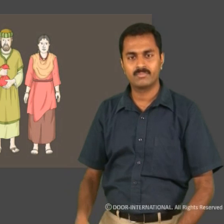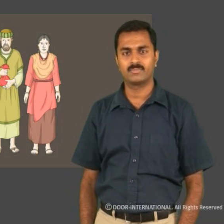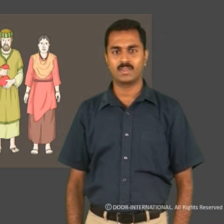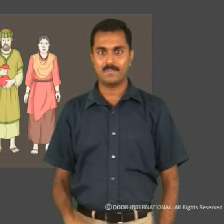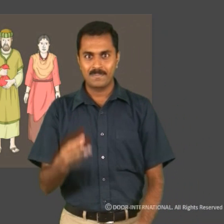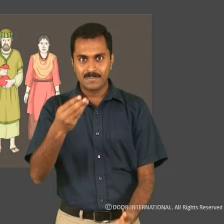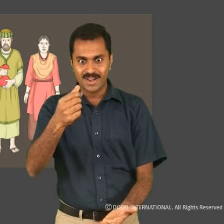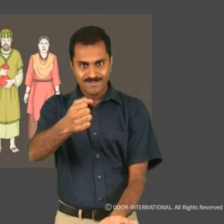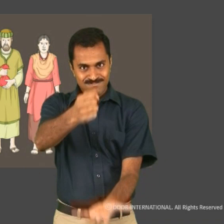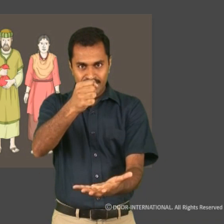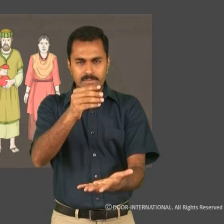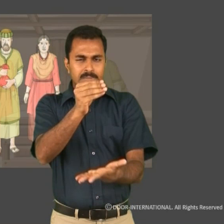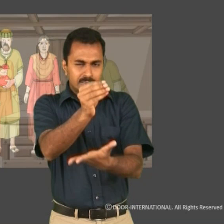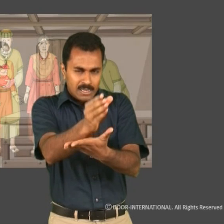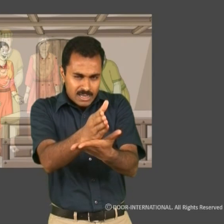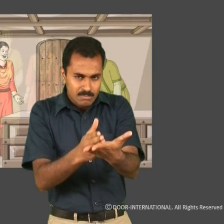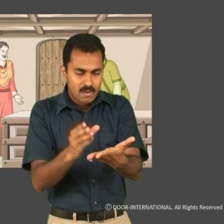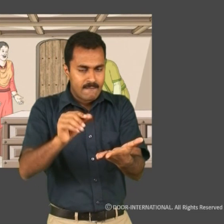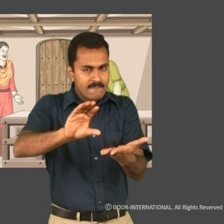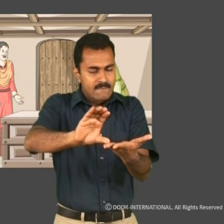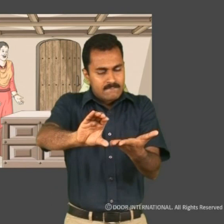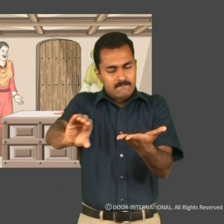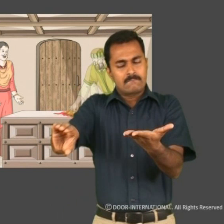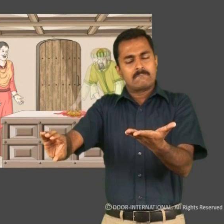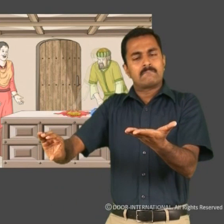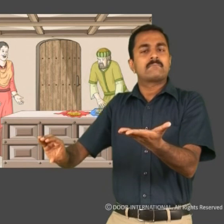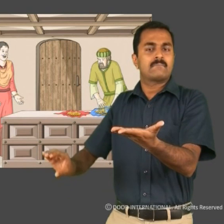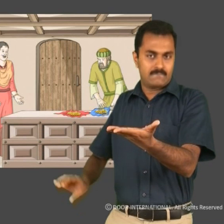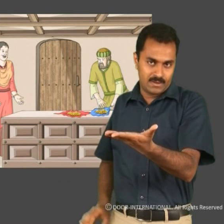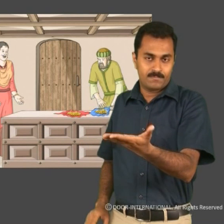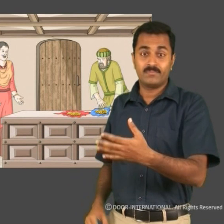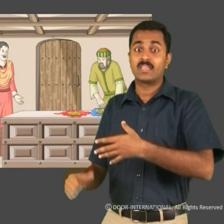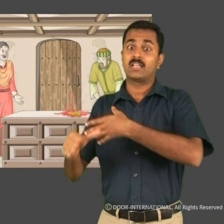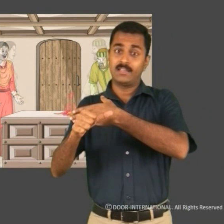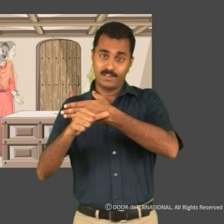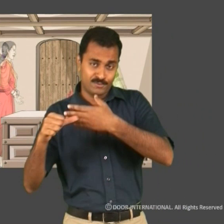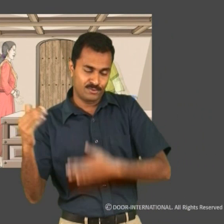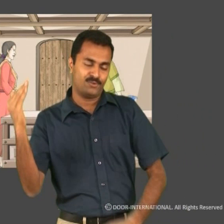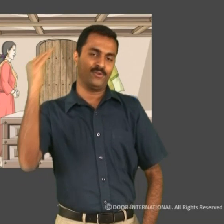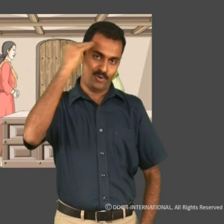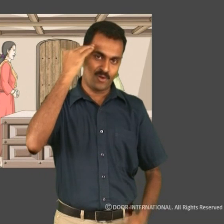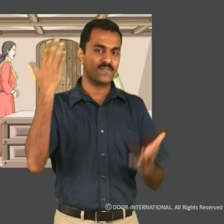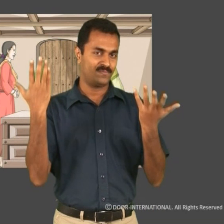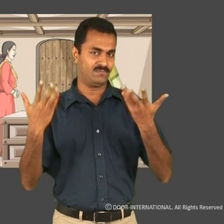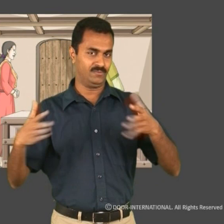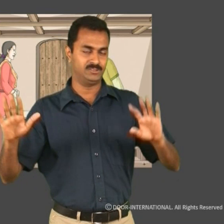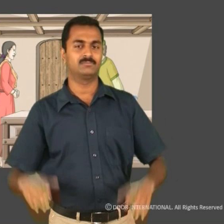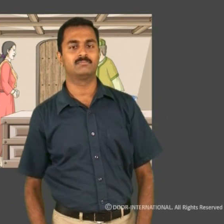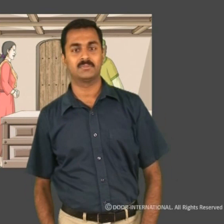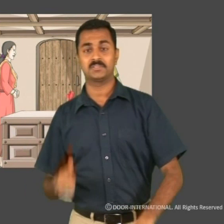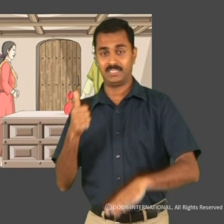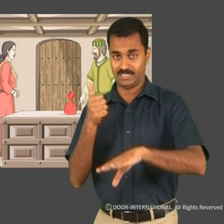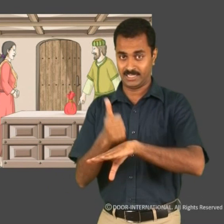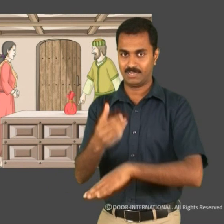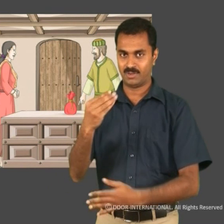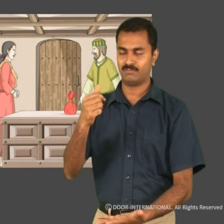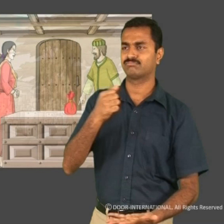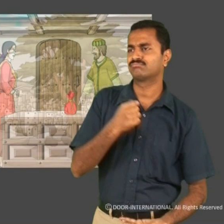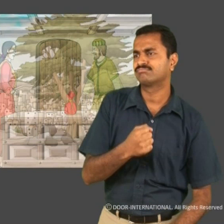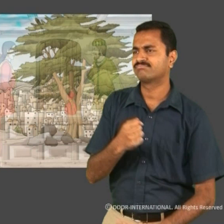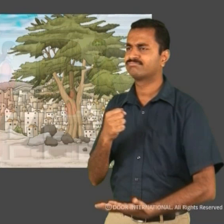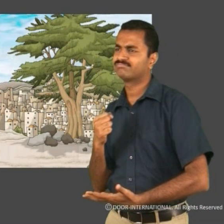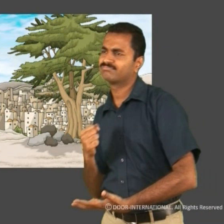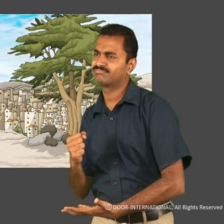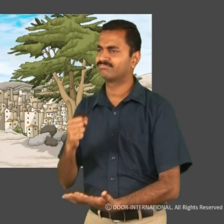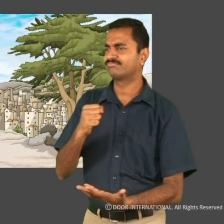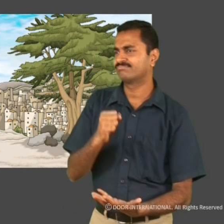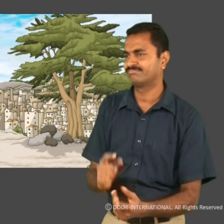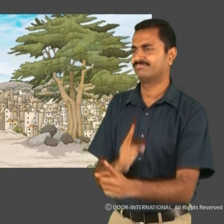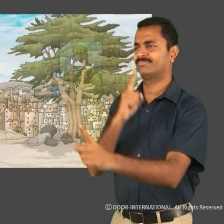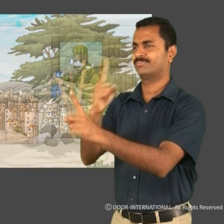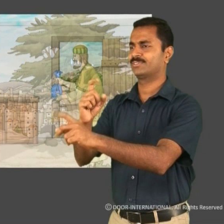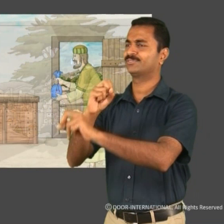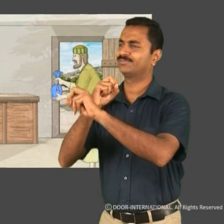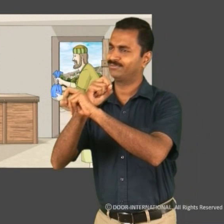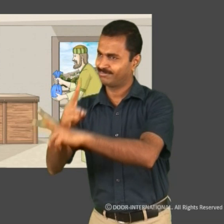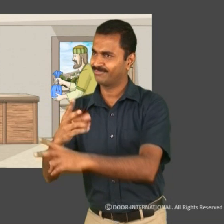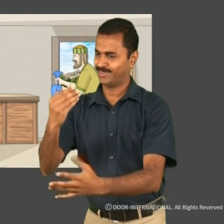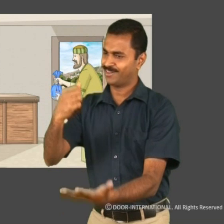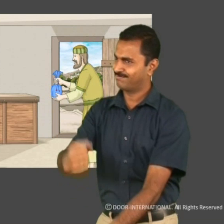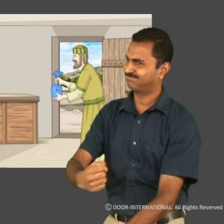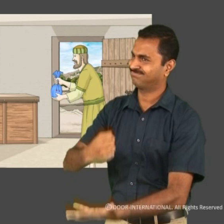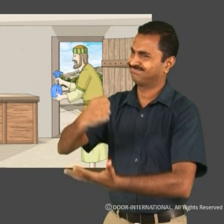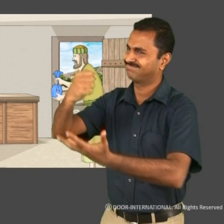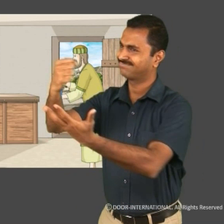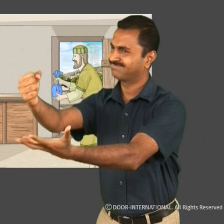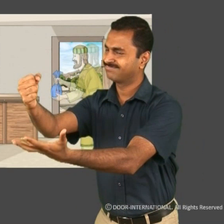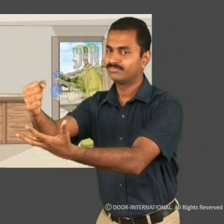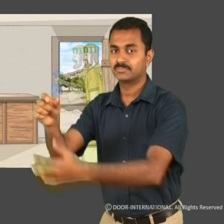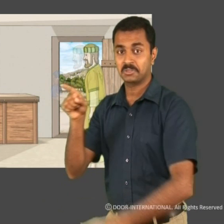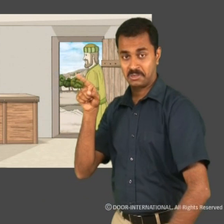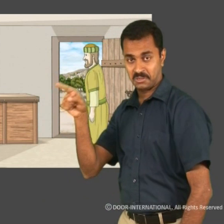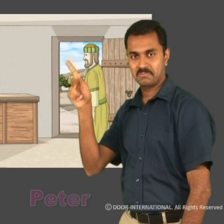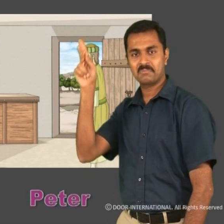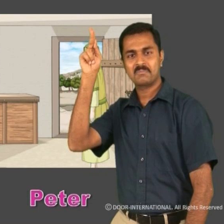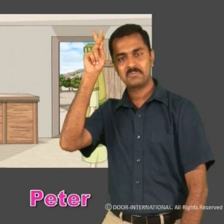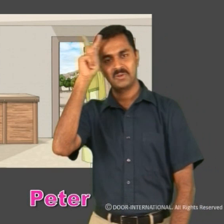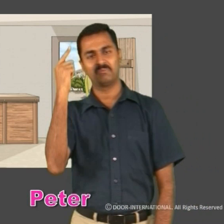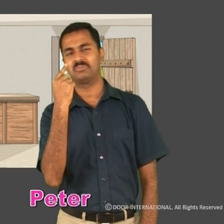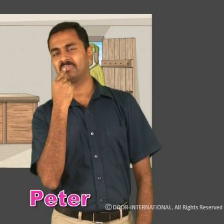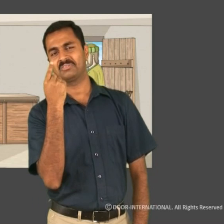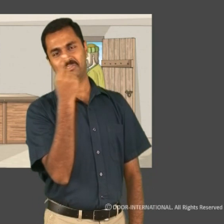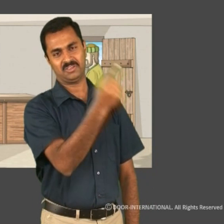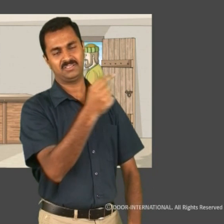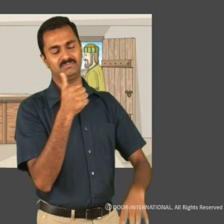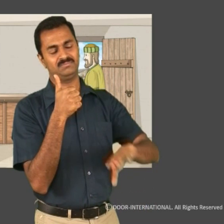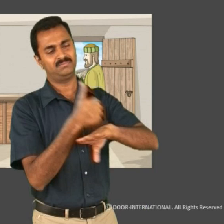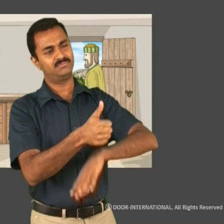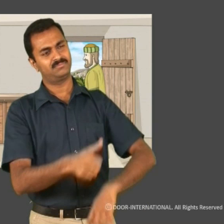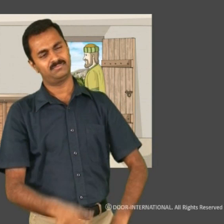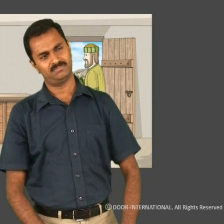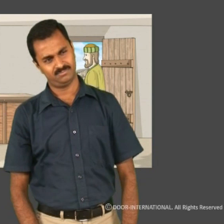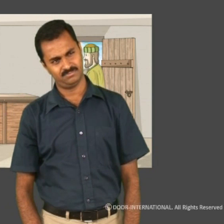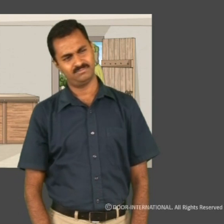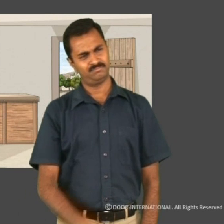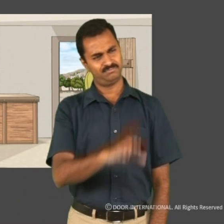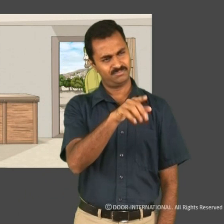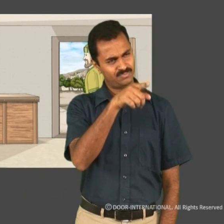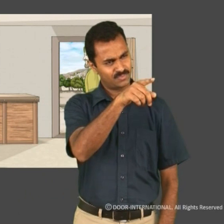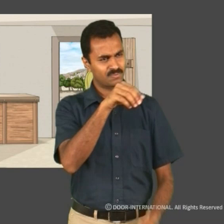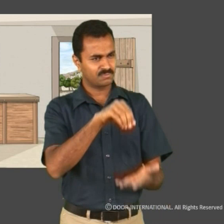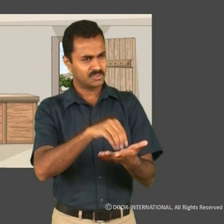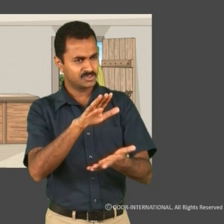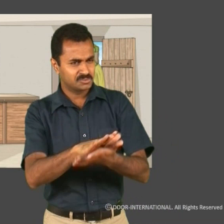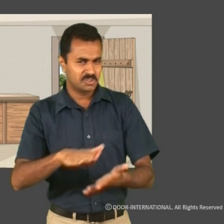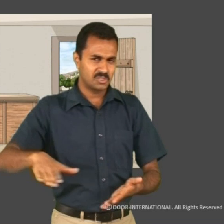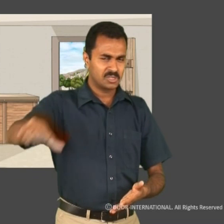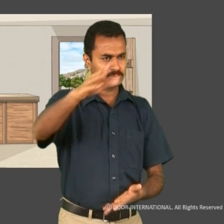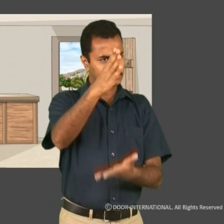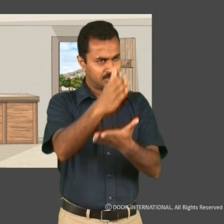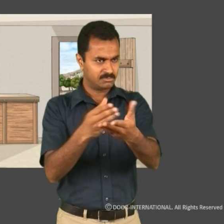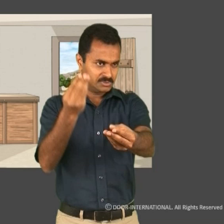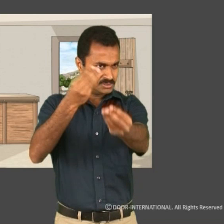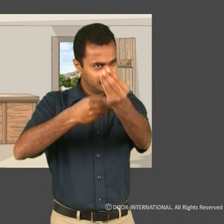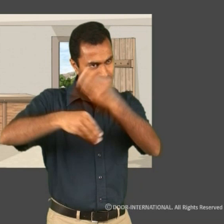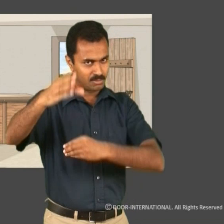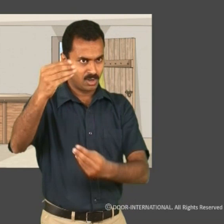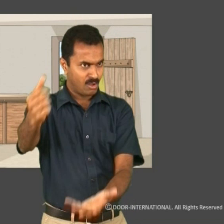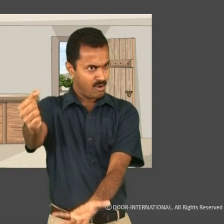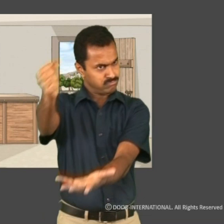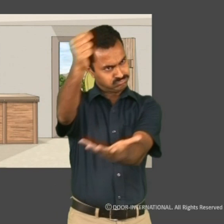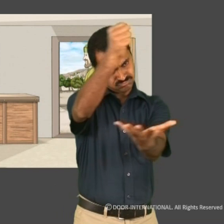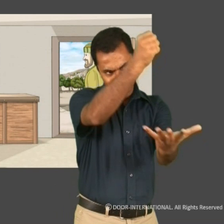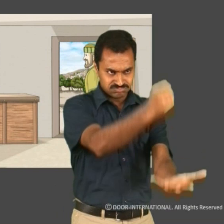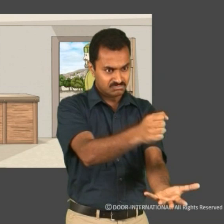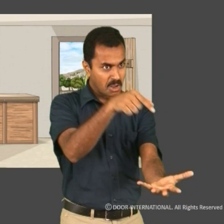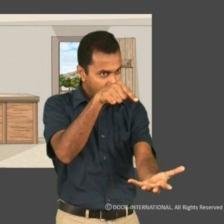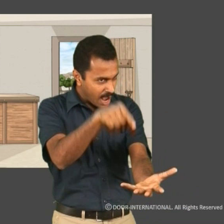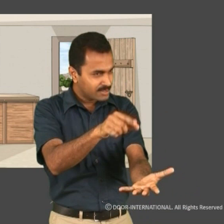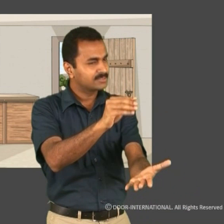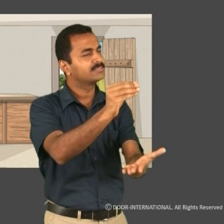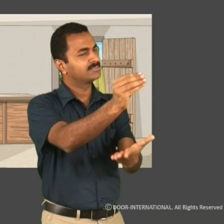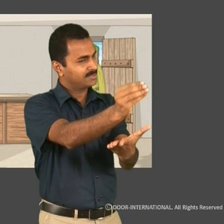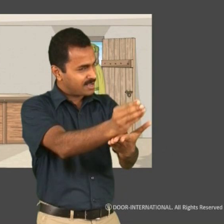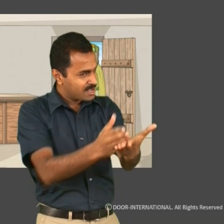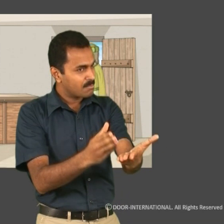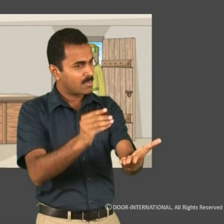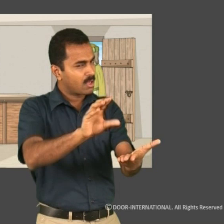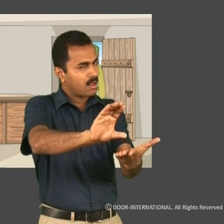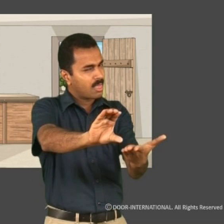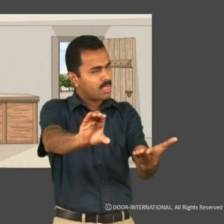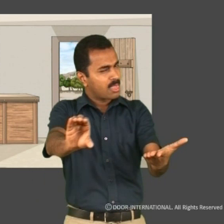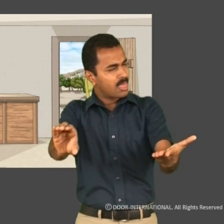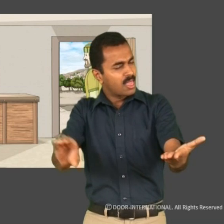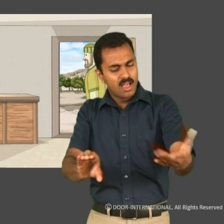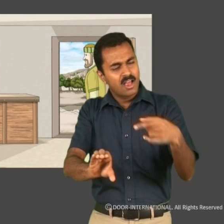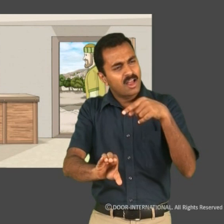With his wife’s full knowledge, he kept back some of the proceeds for himself, but brought a portion and laid it at the apostles’ feet.